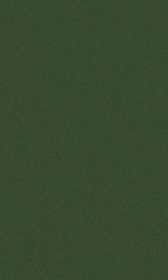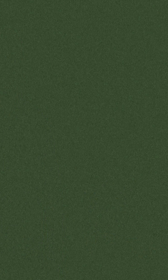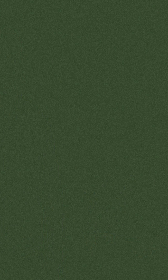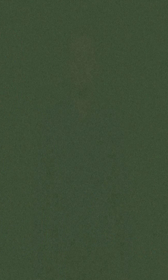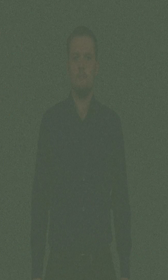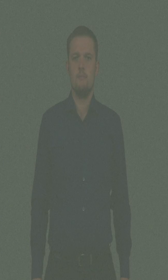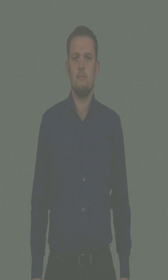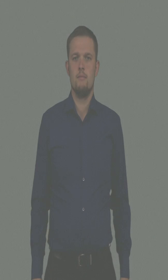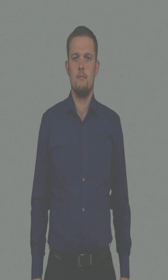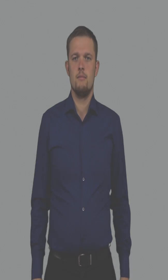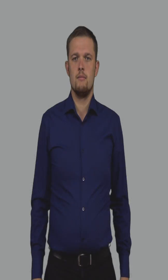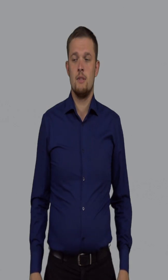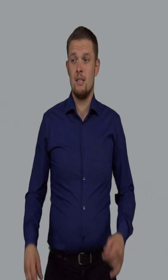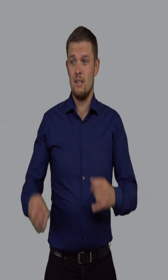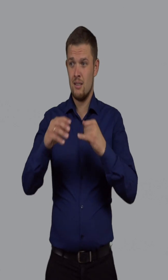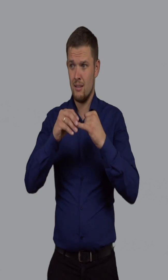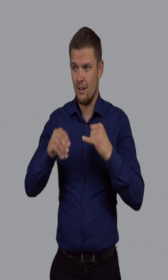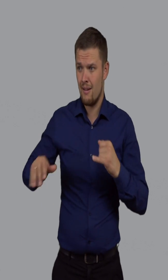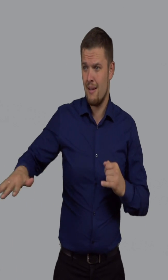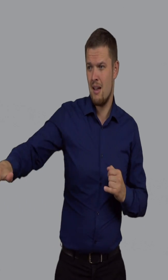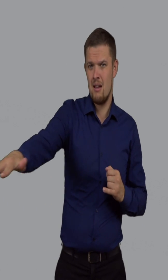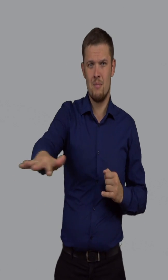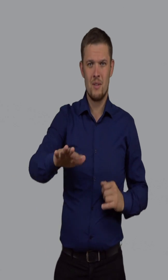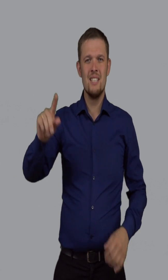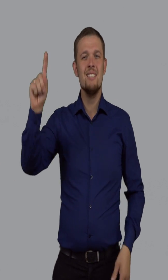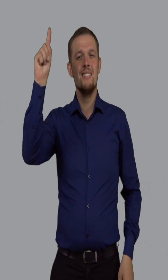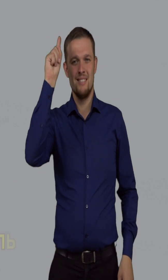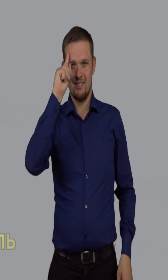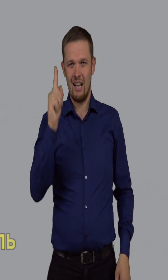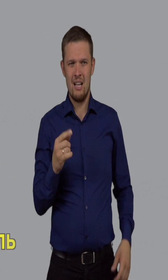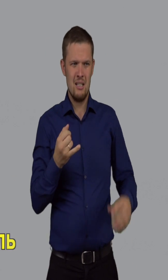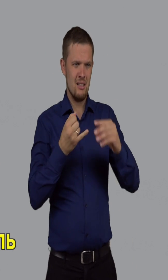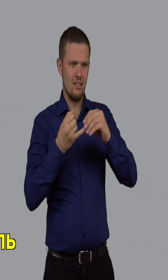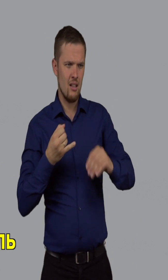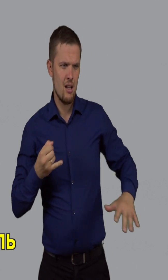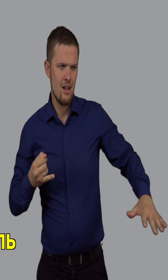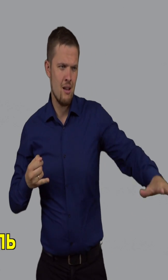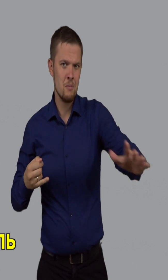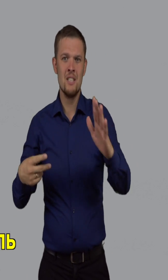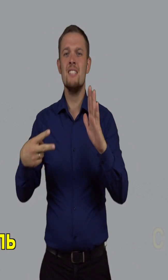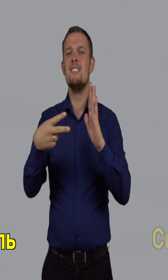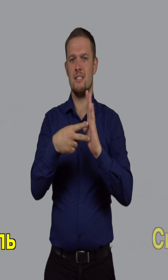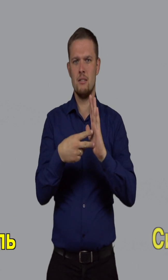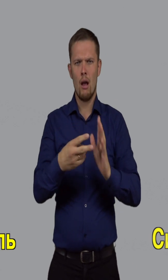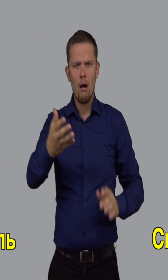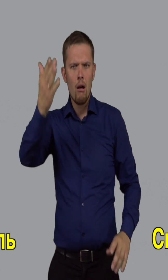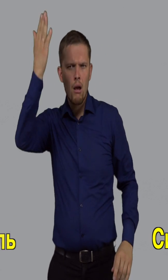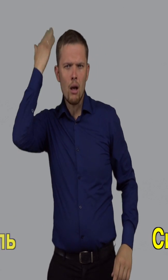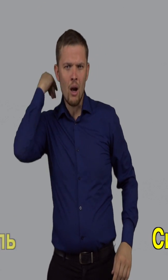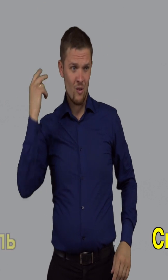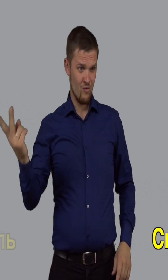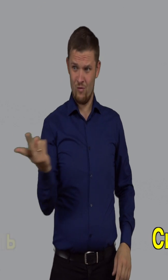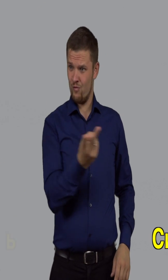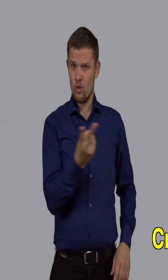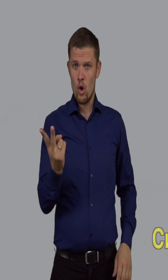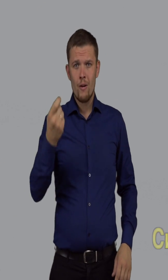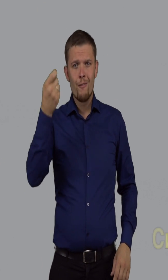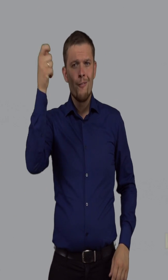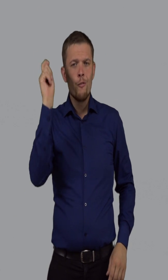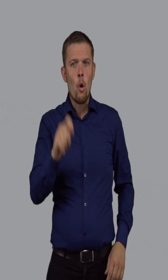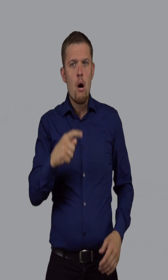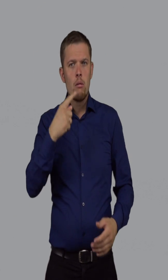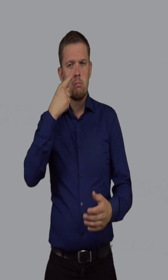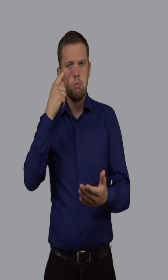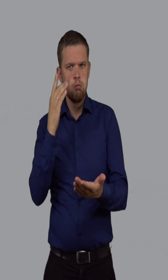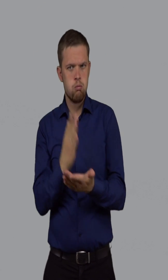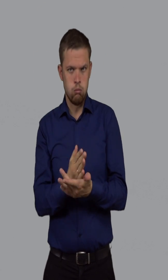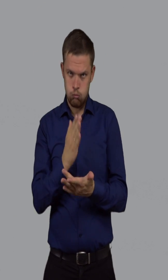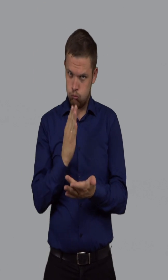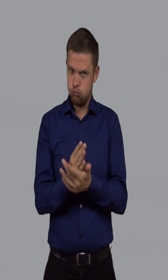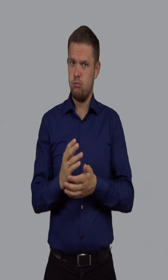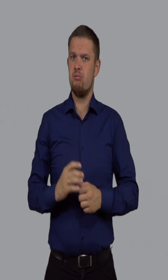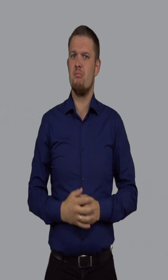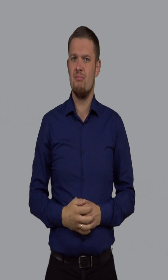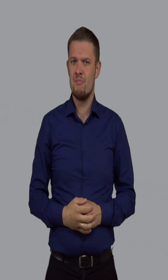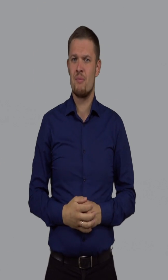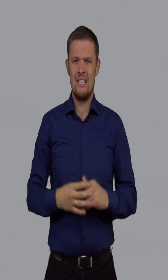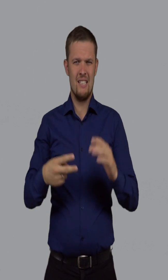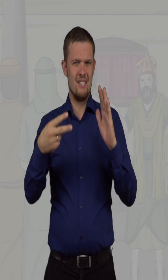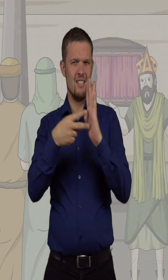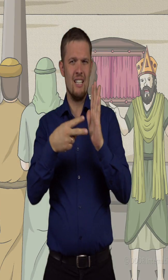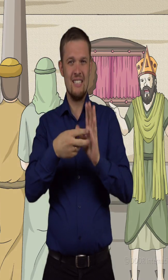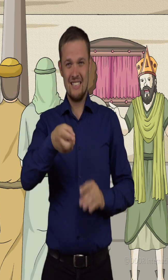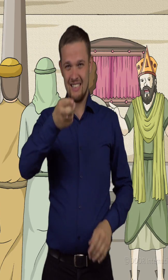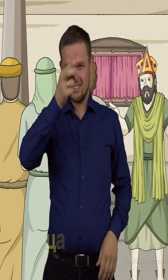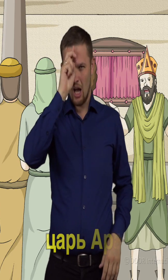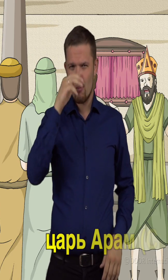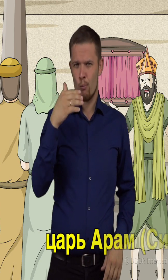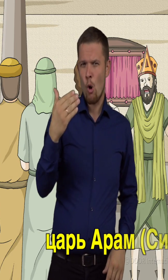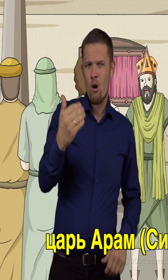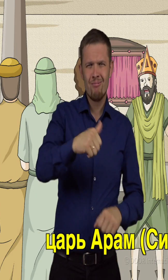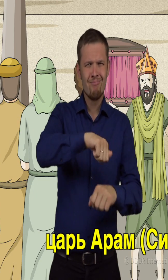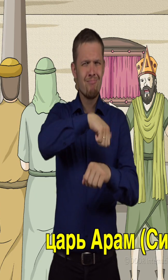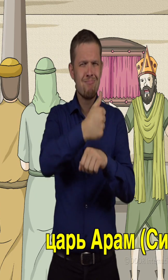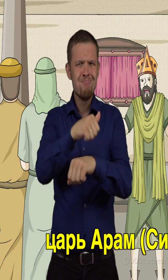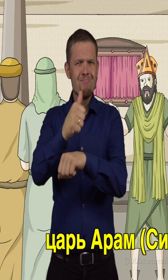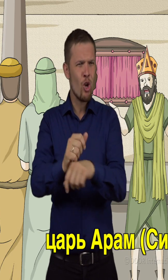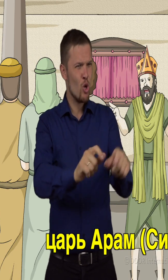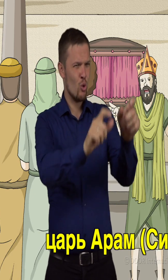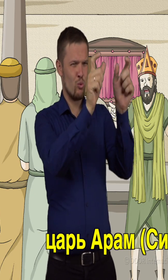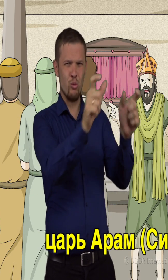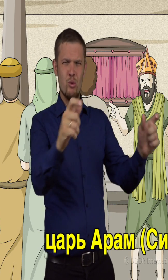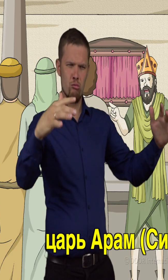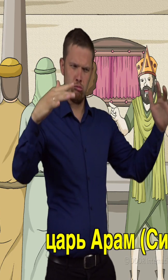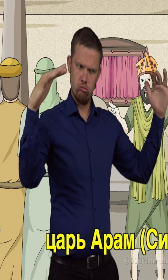Now the king of Aram was at war against Israel.